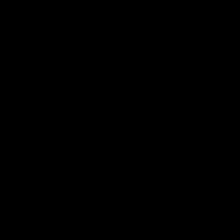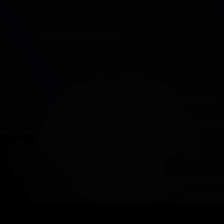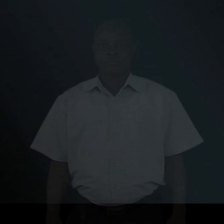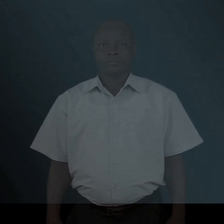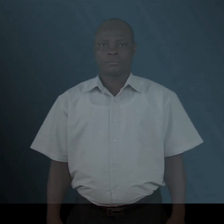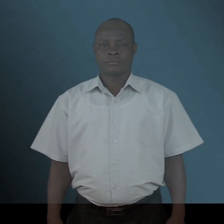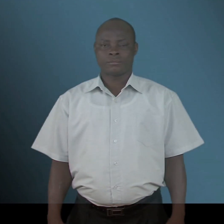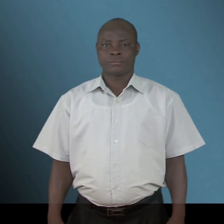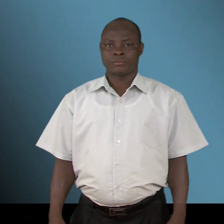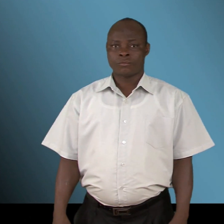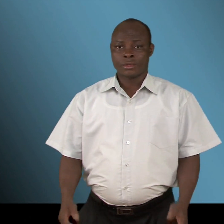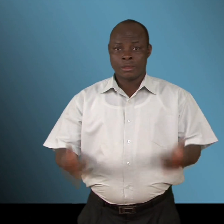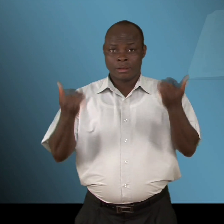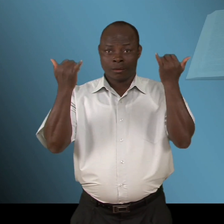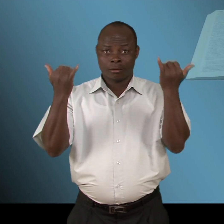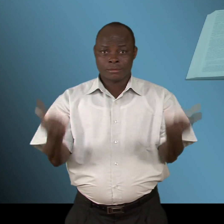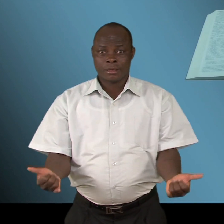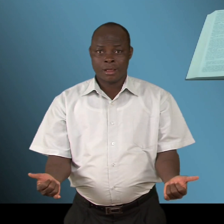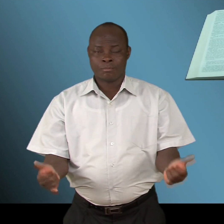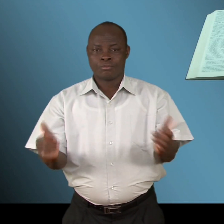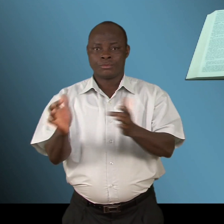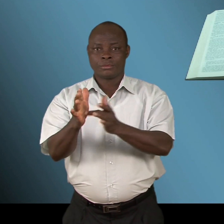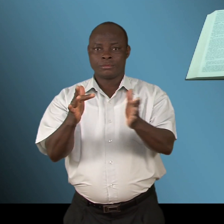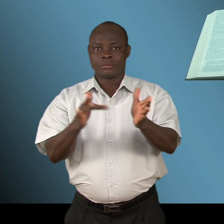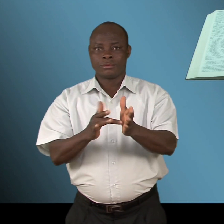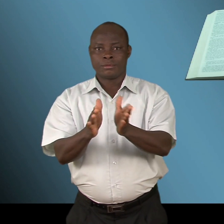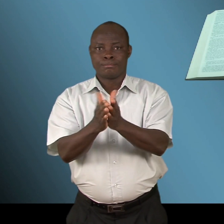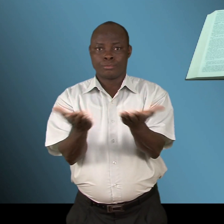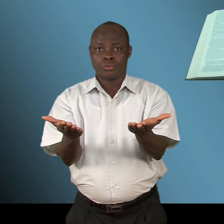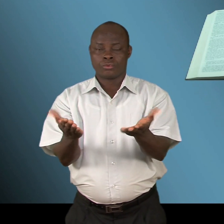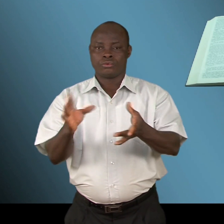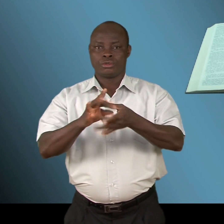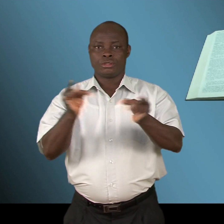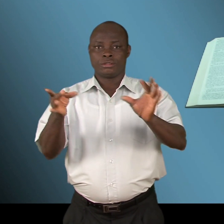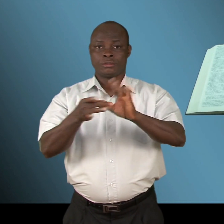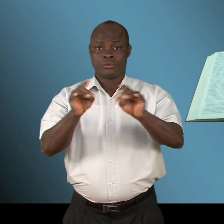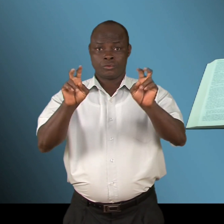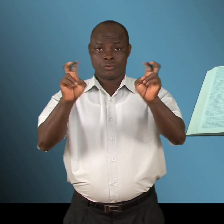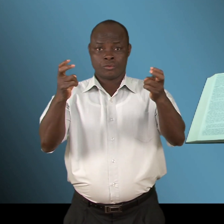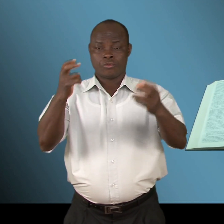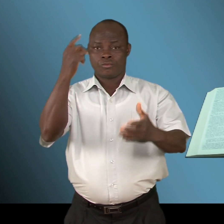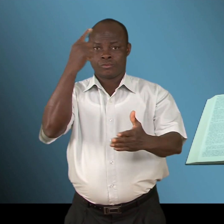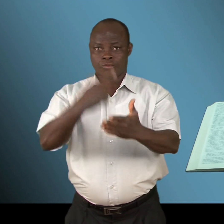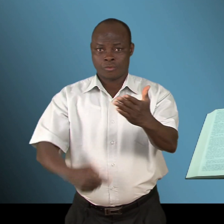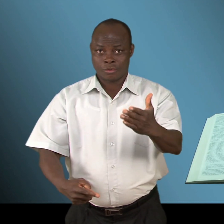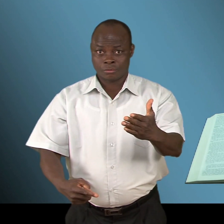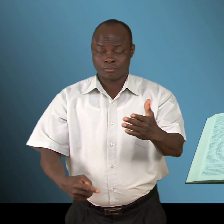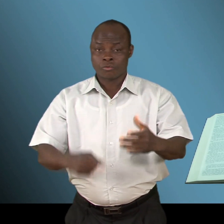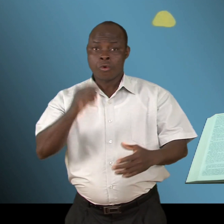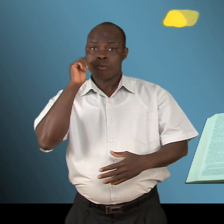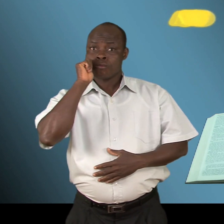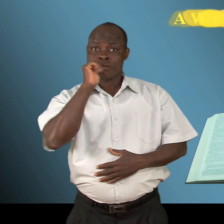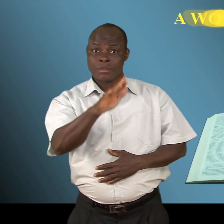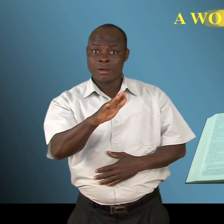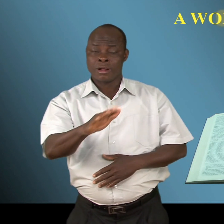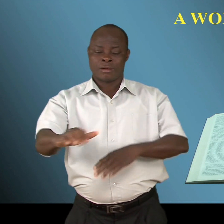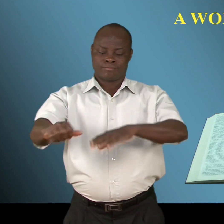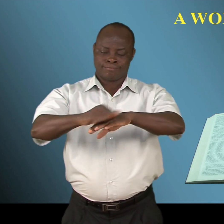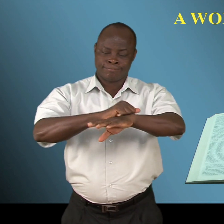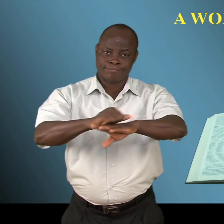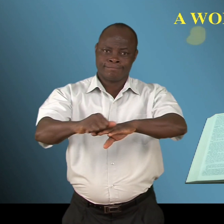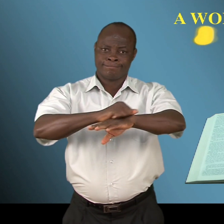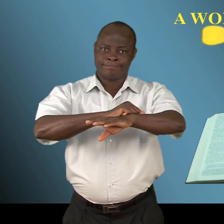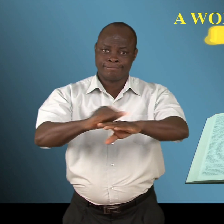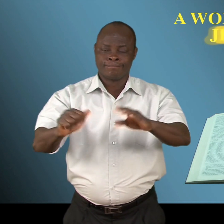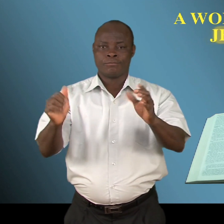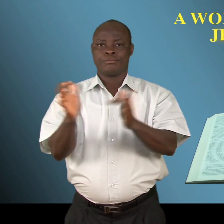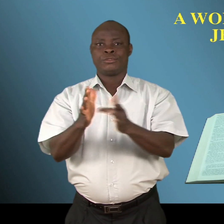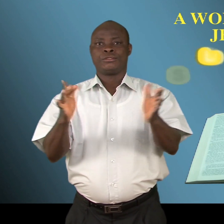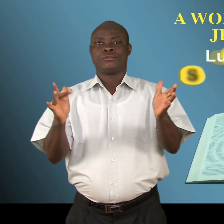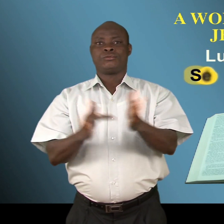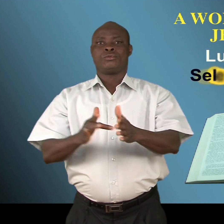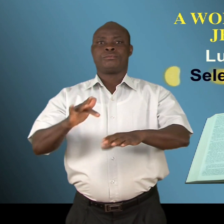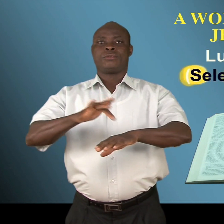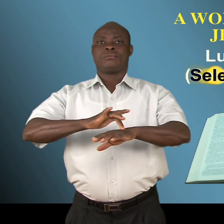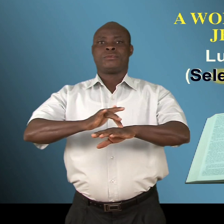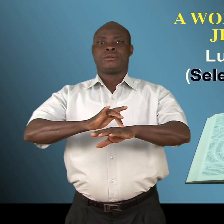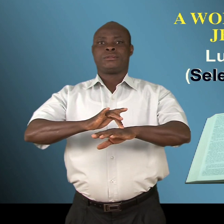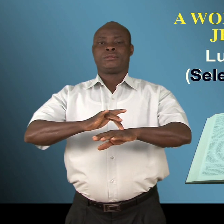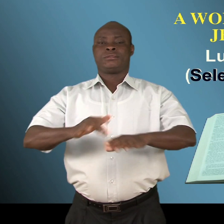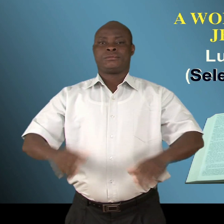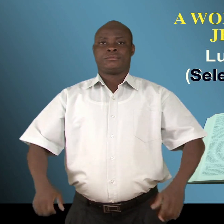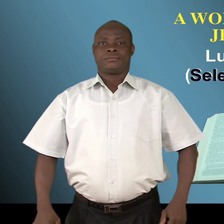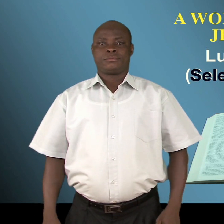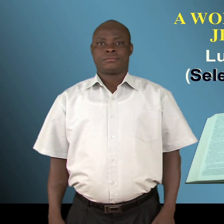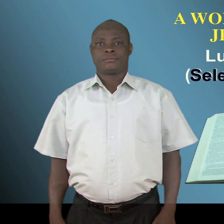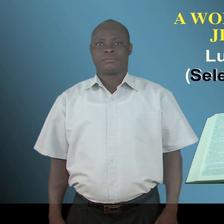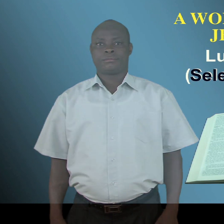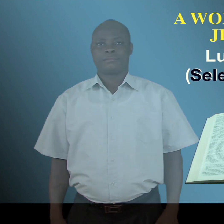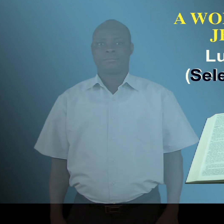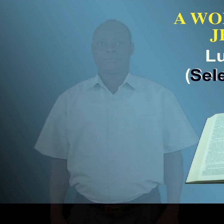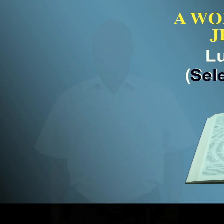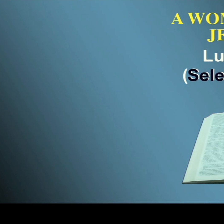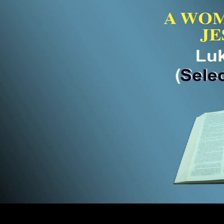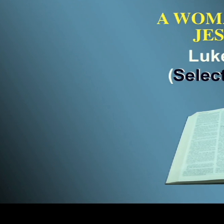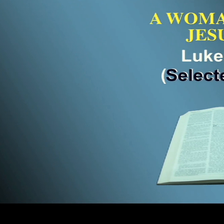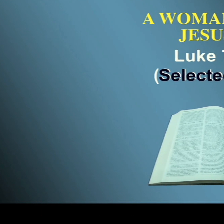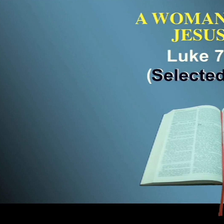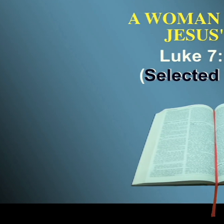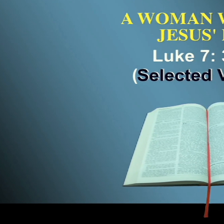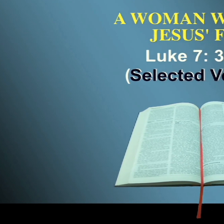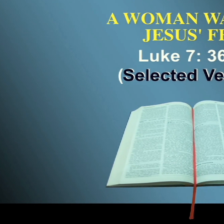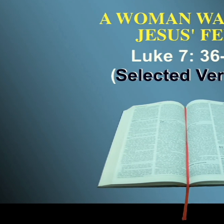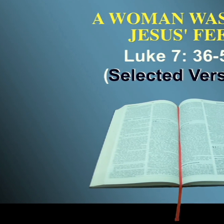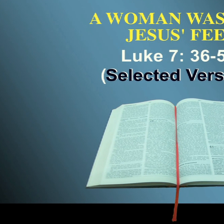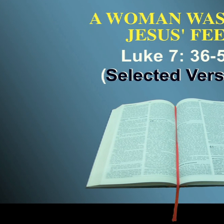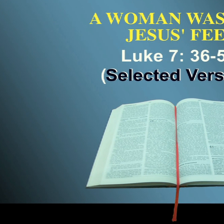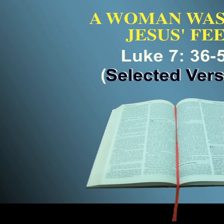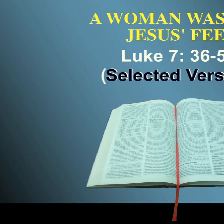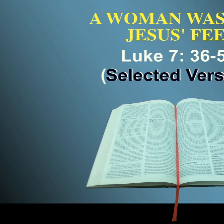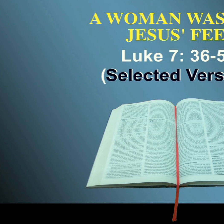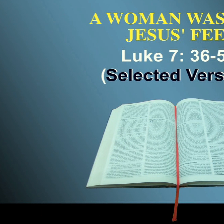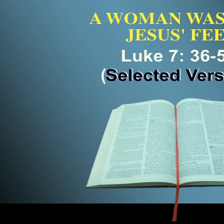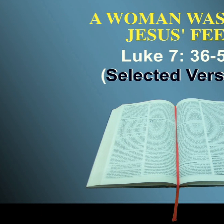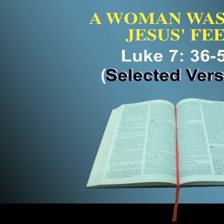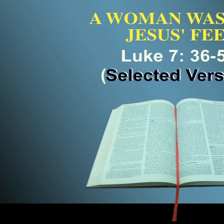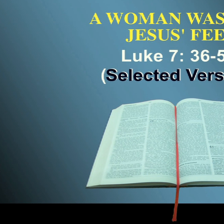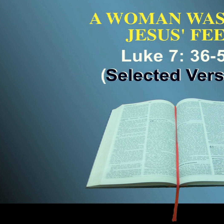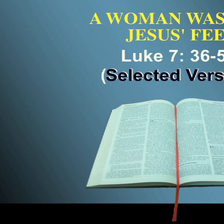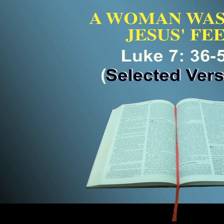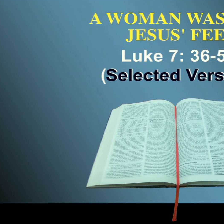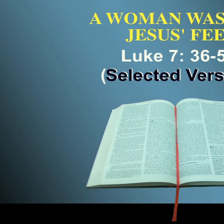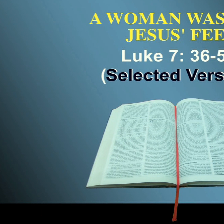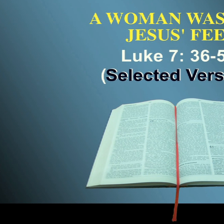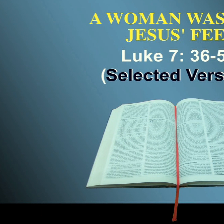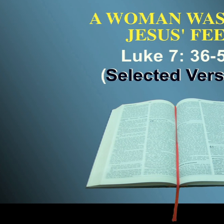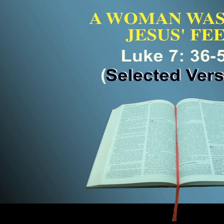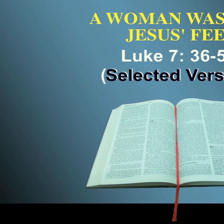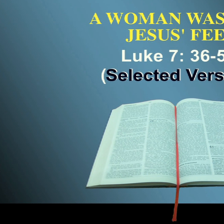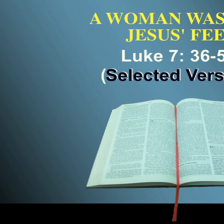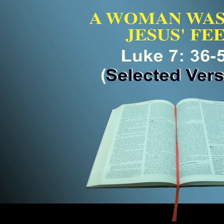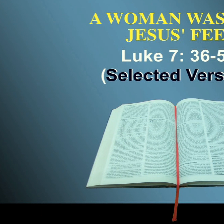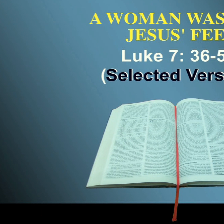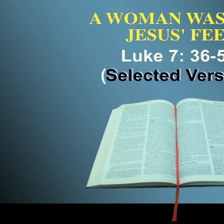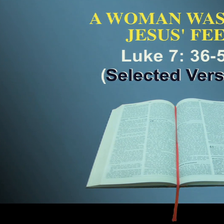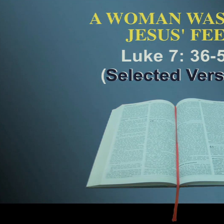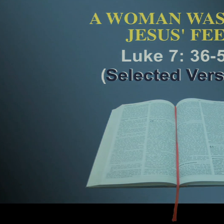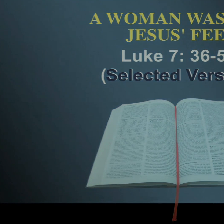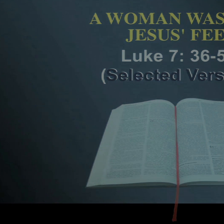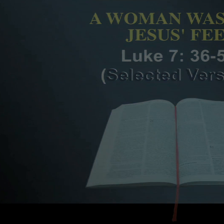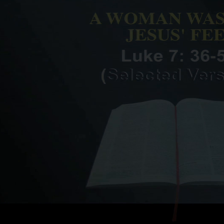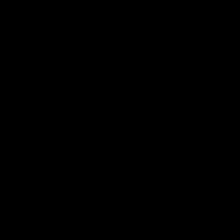A woman washes Jesus' feet